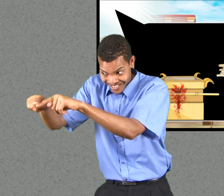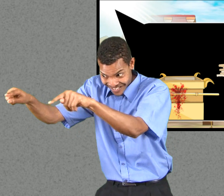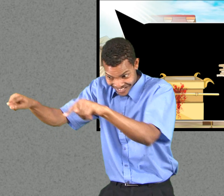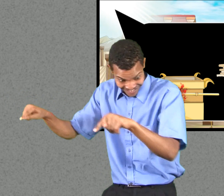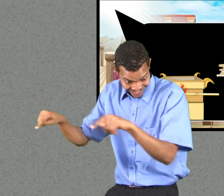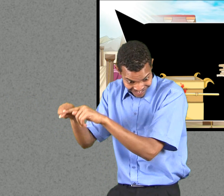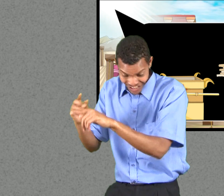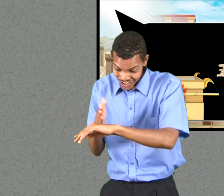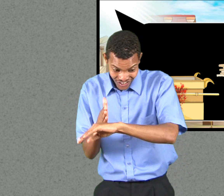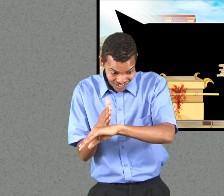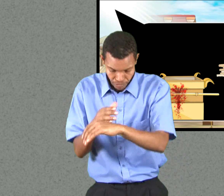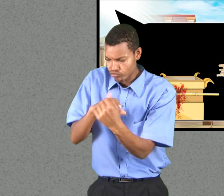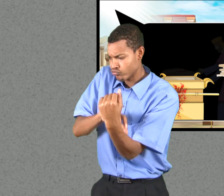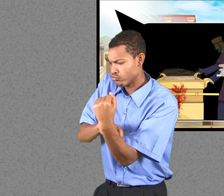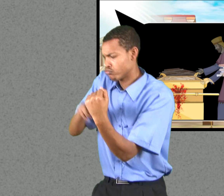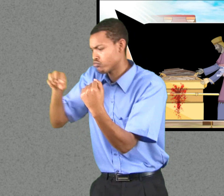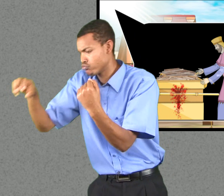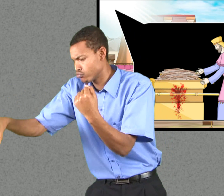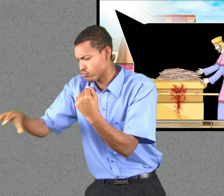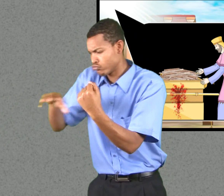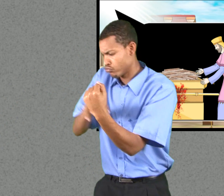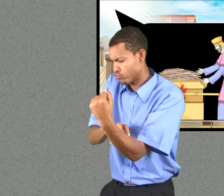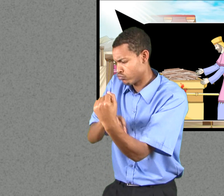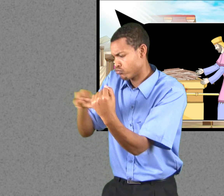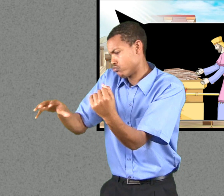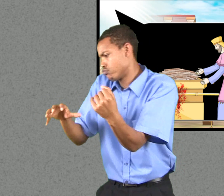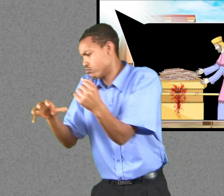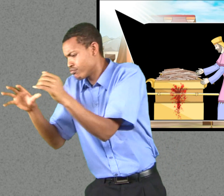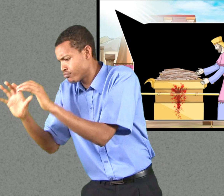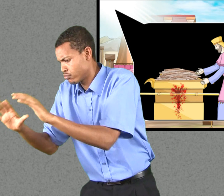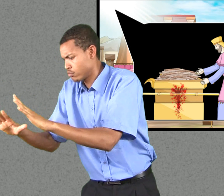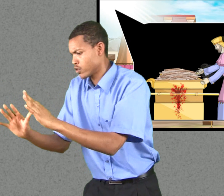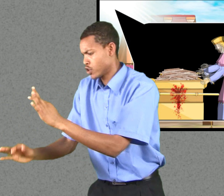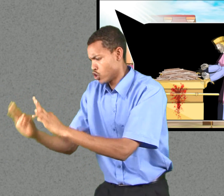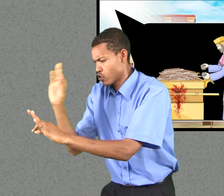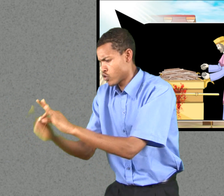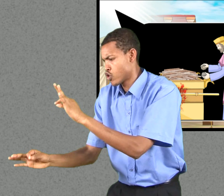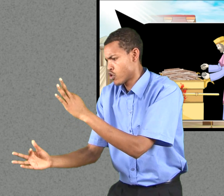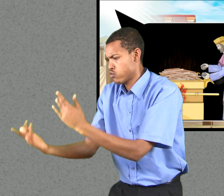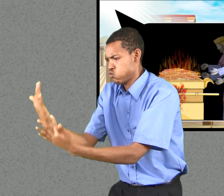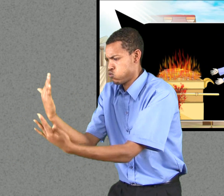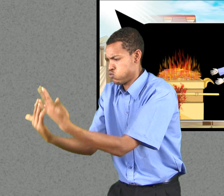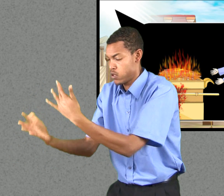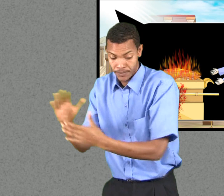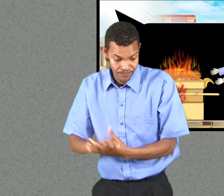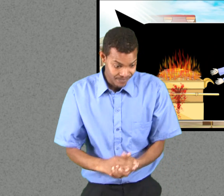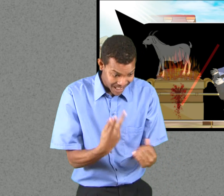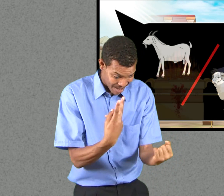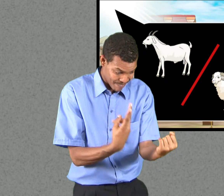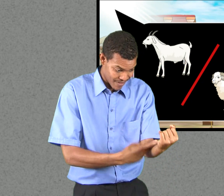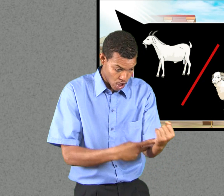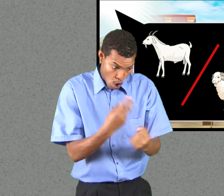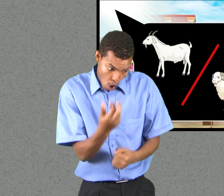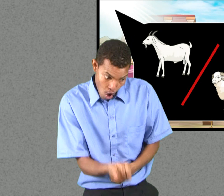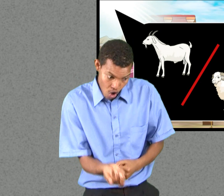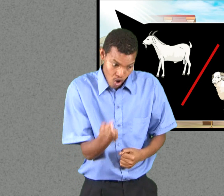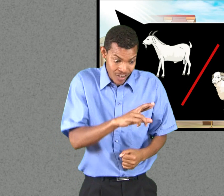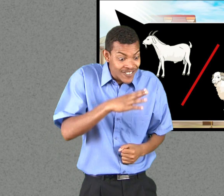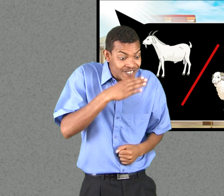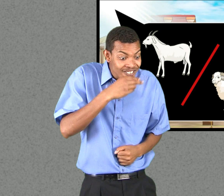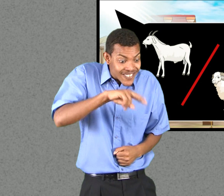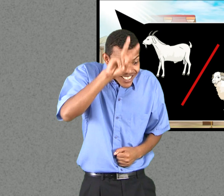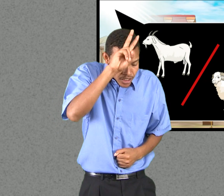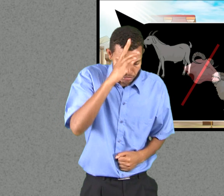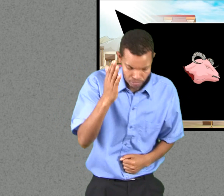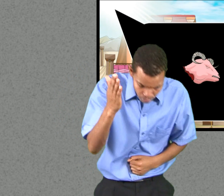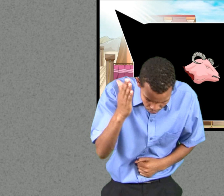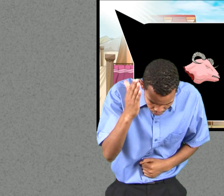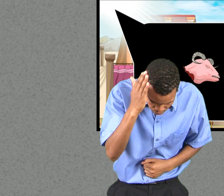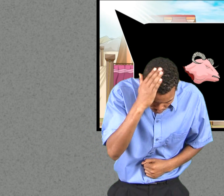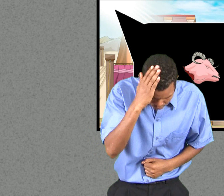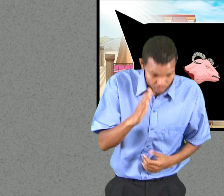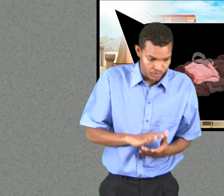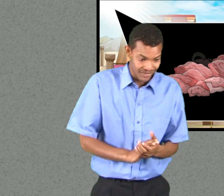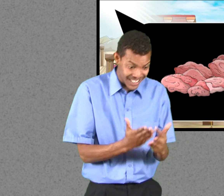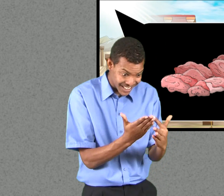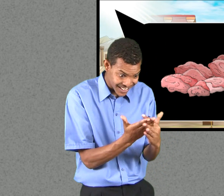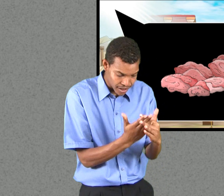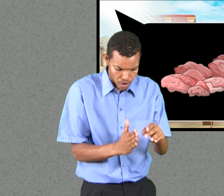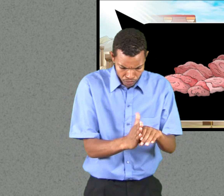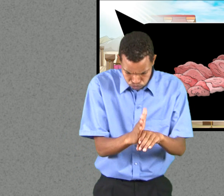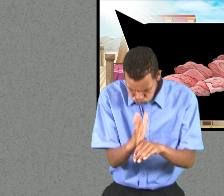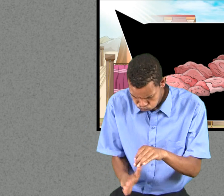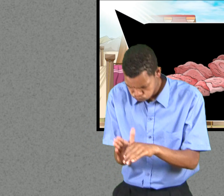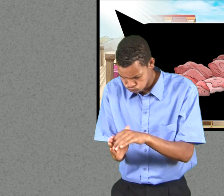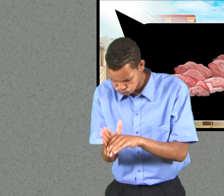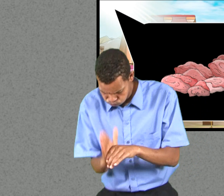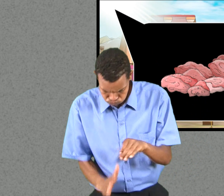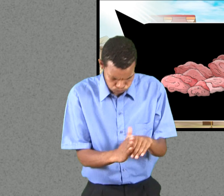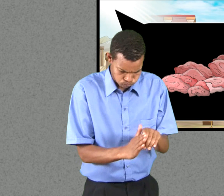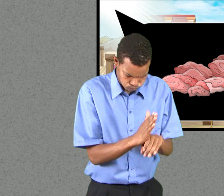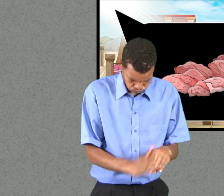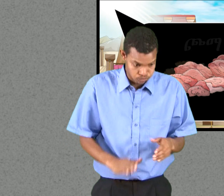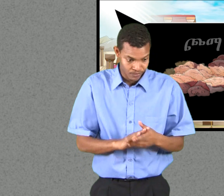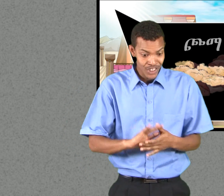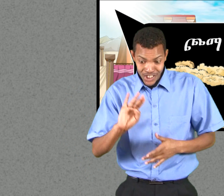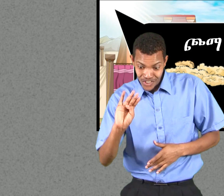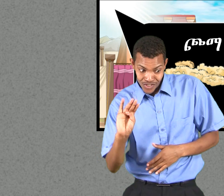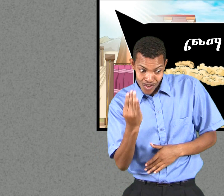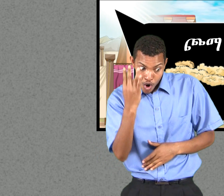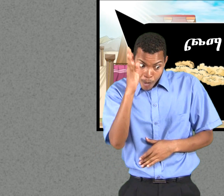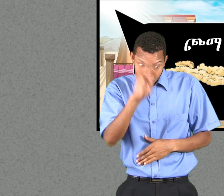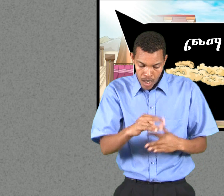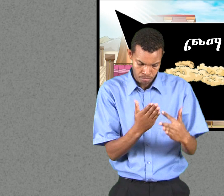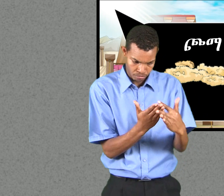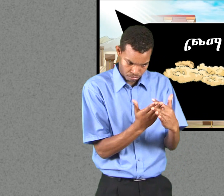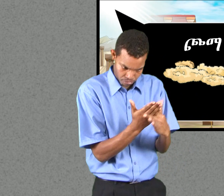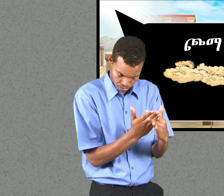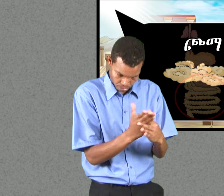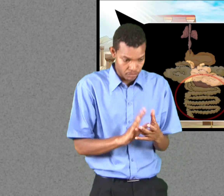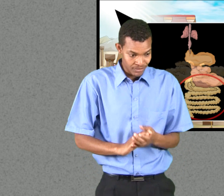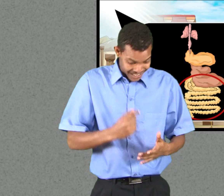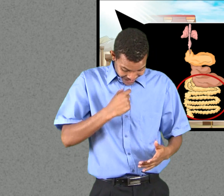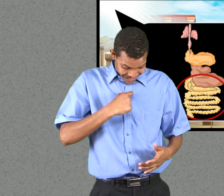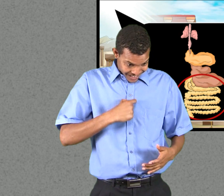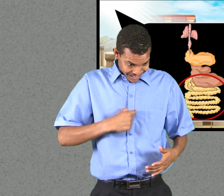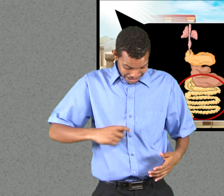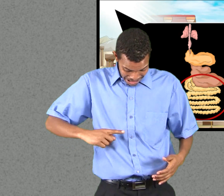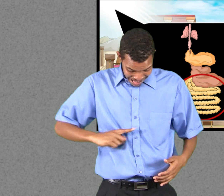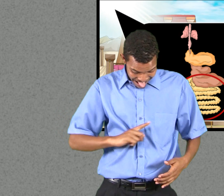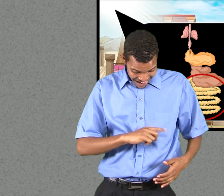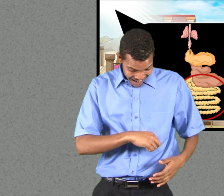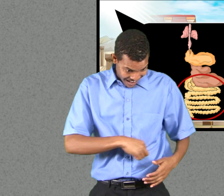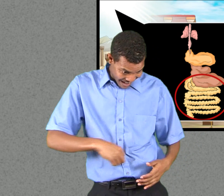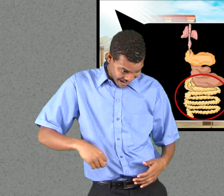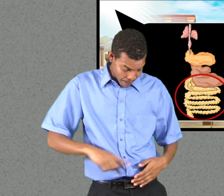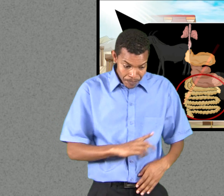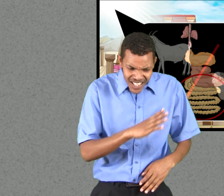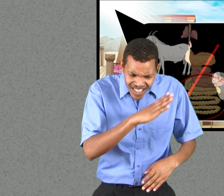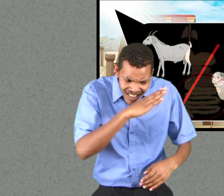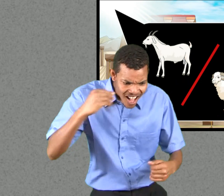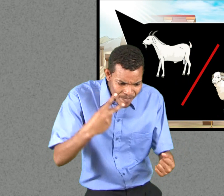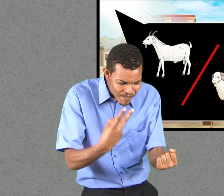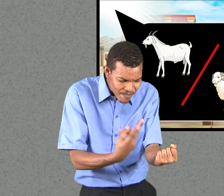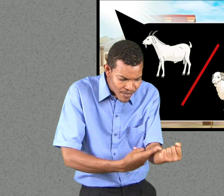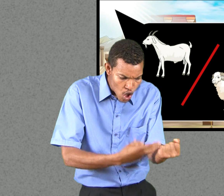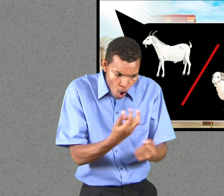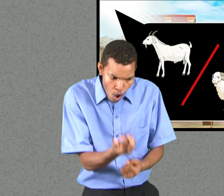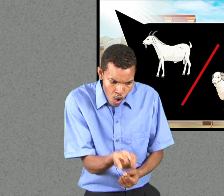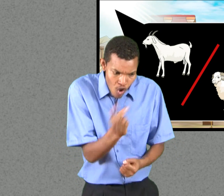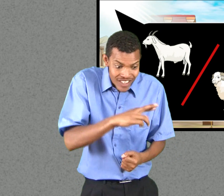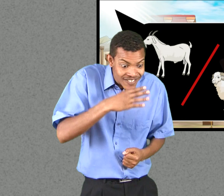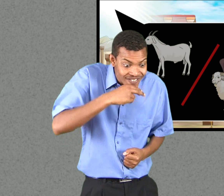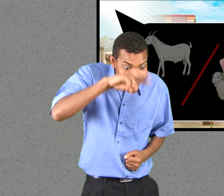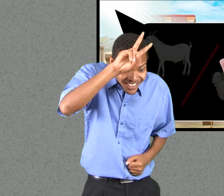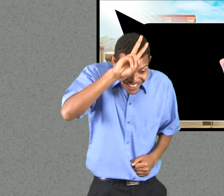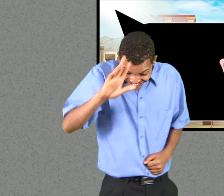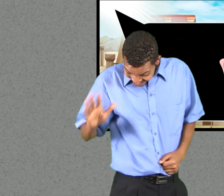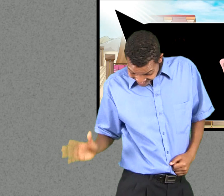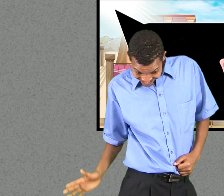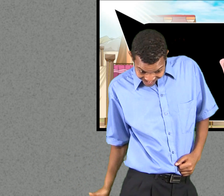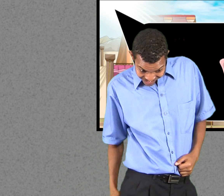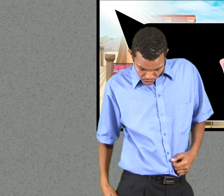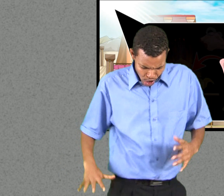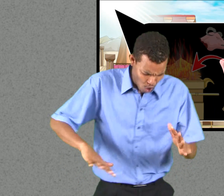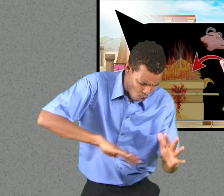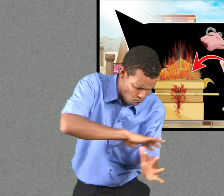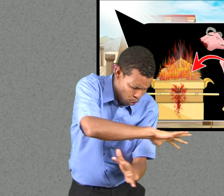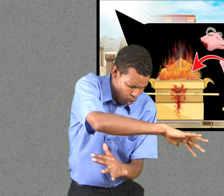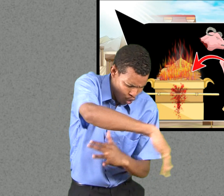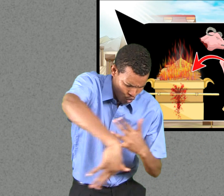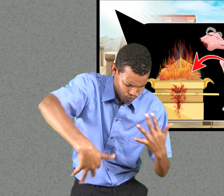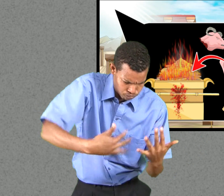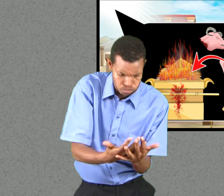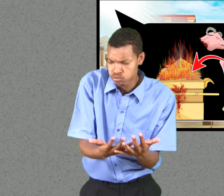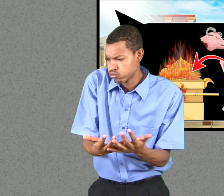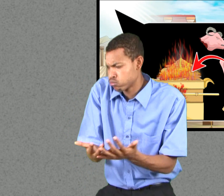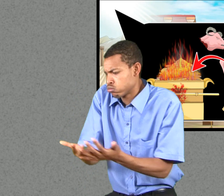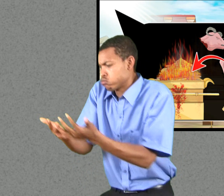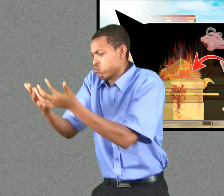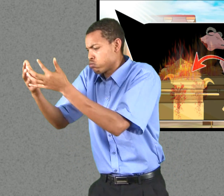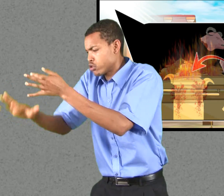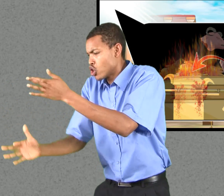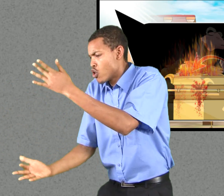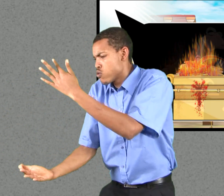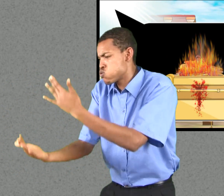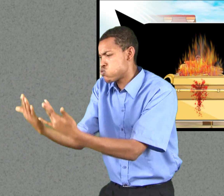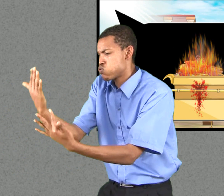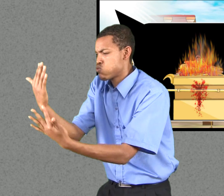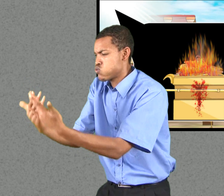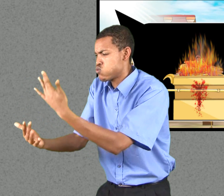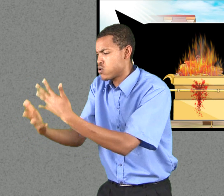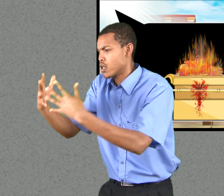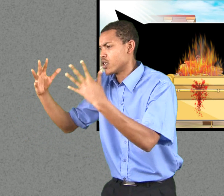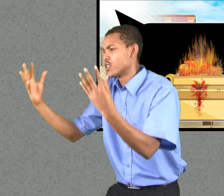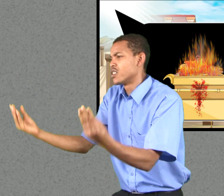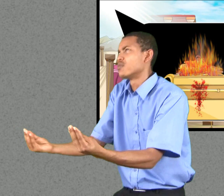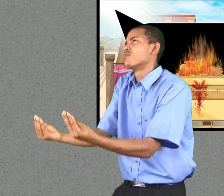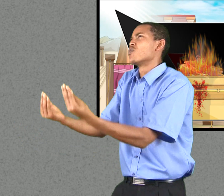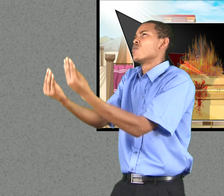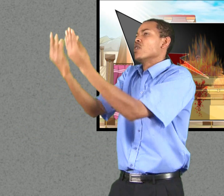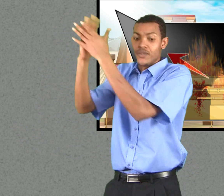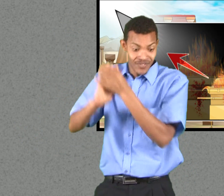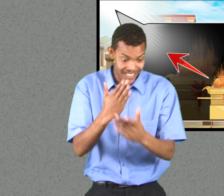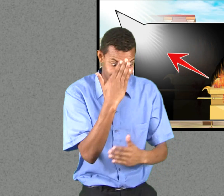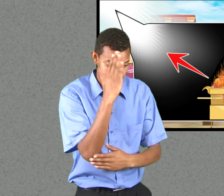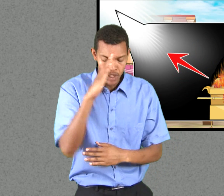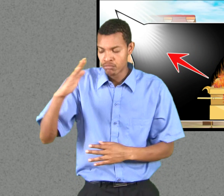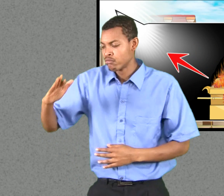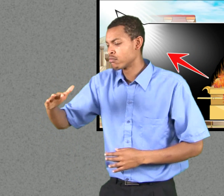The entrails and legs must be washed with water, and the priest shall bring all of it and burn it on the altar;